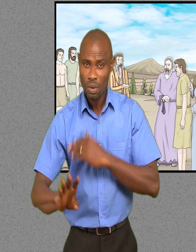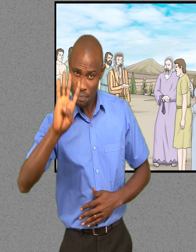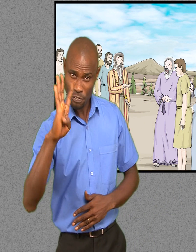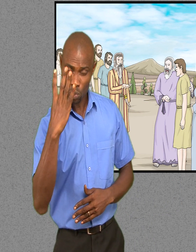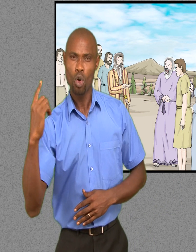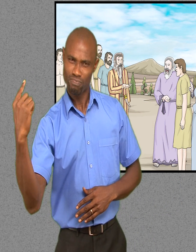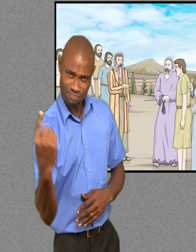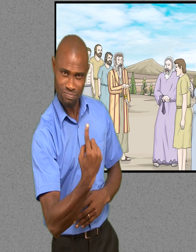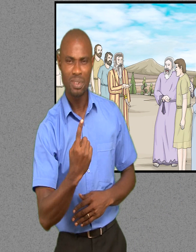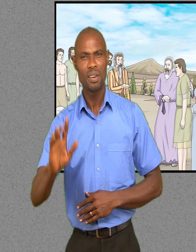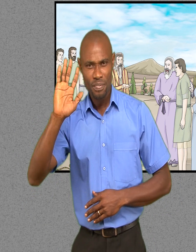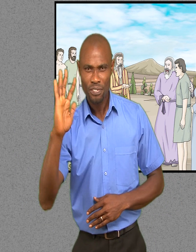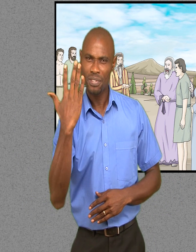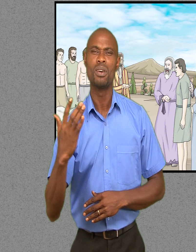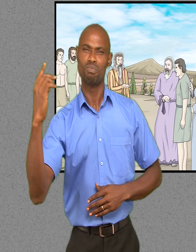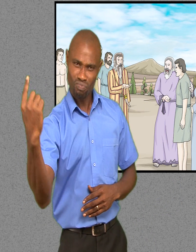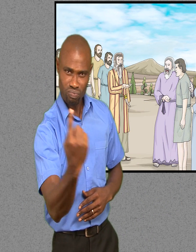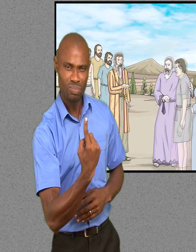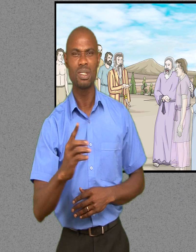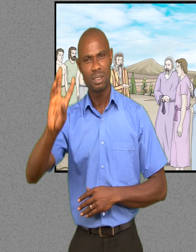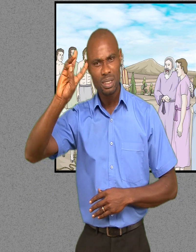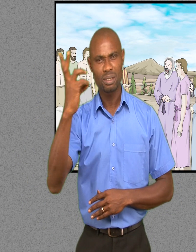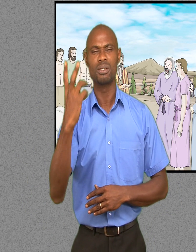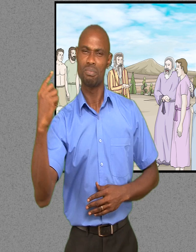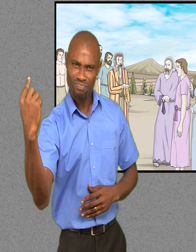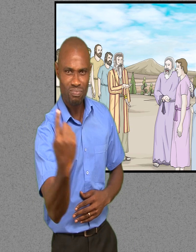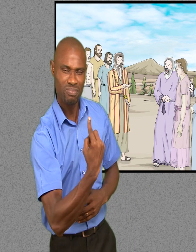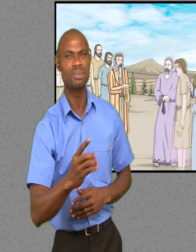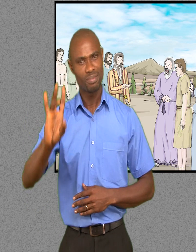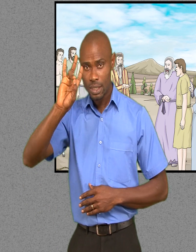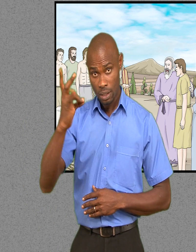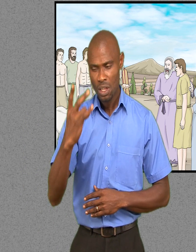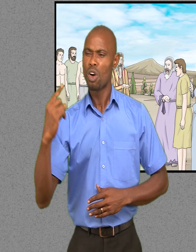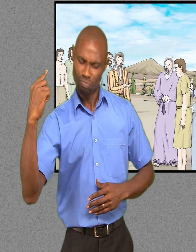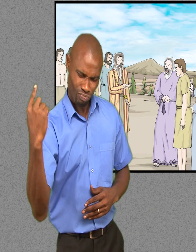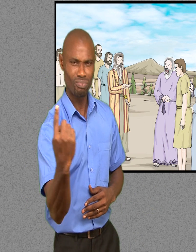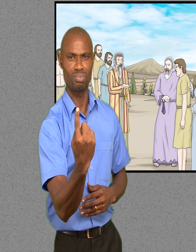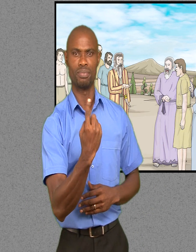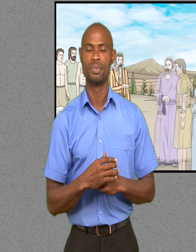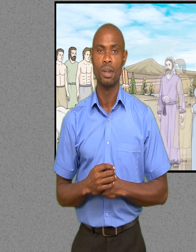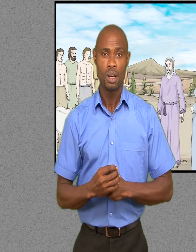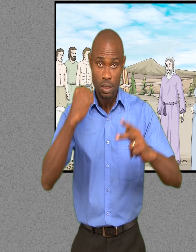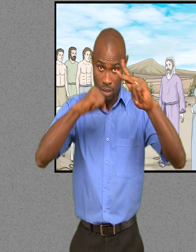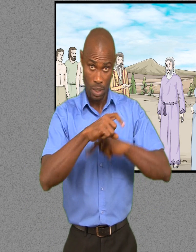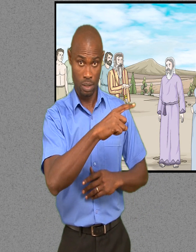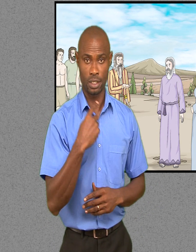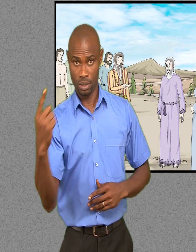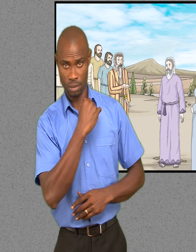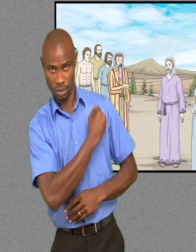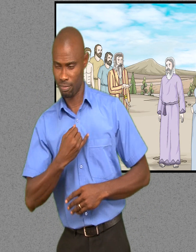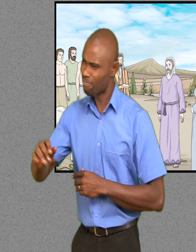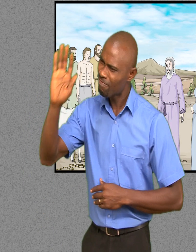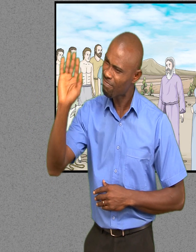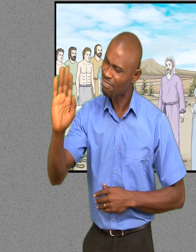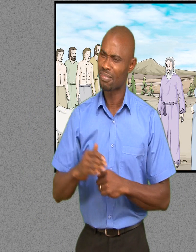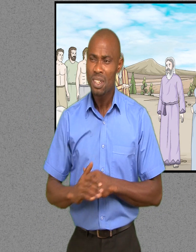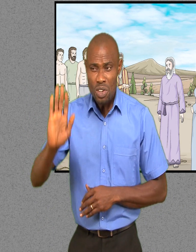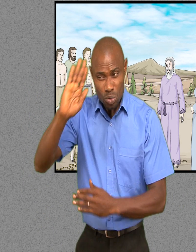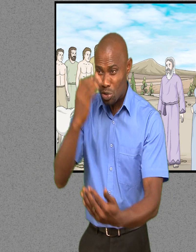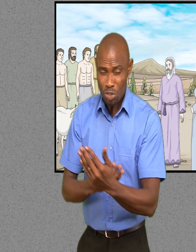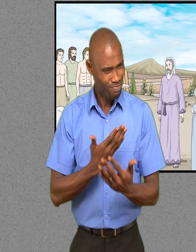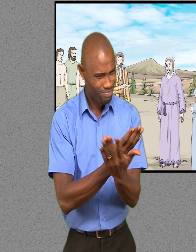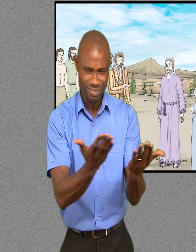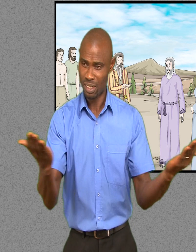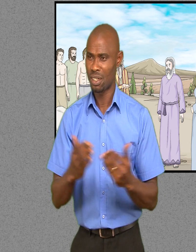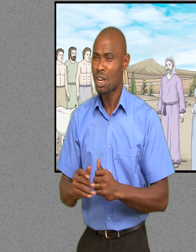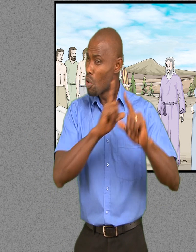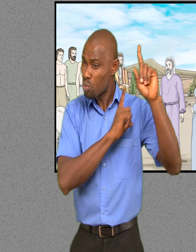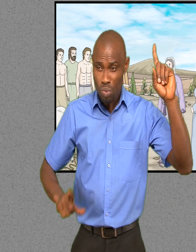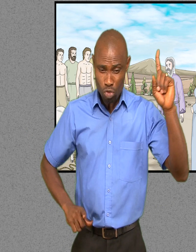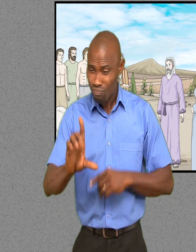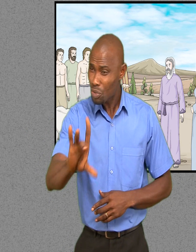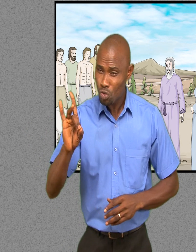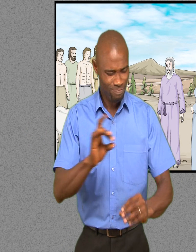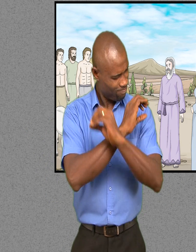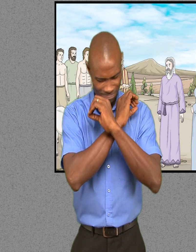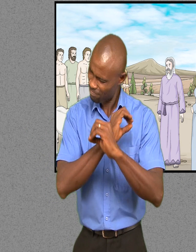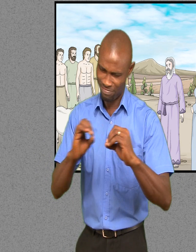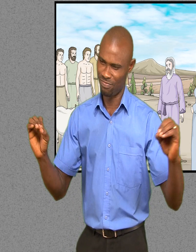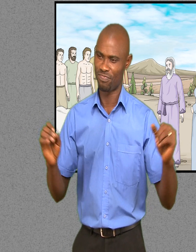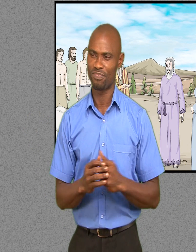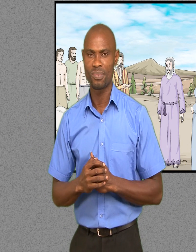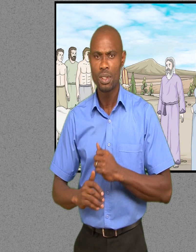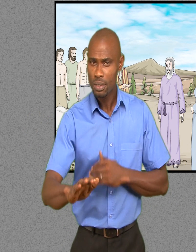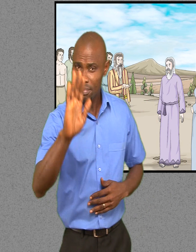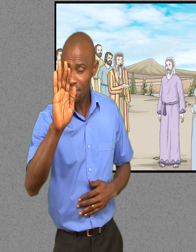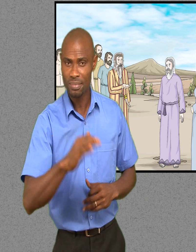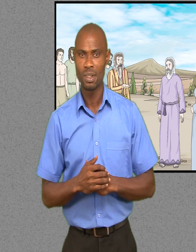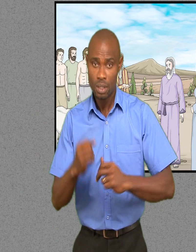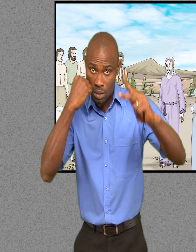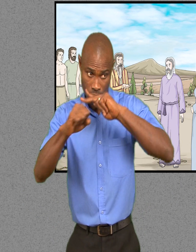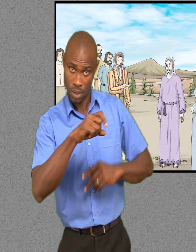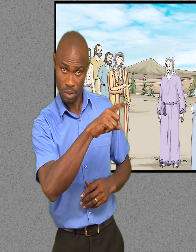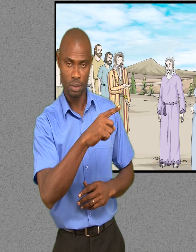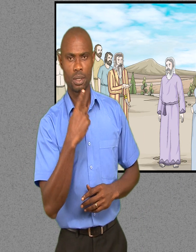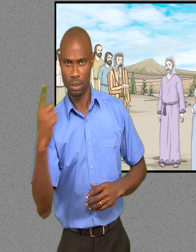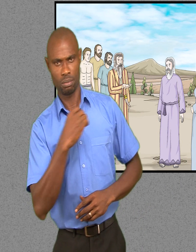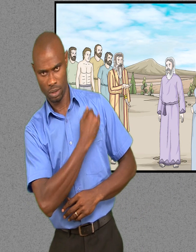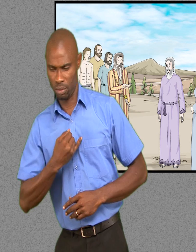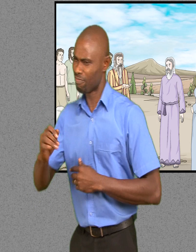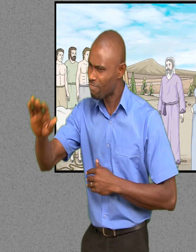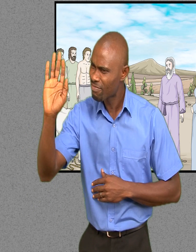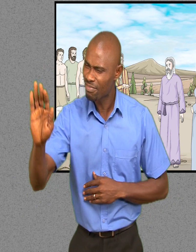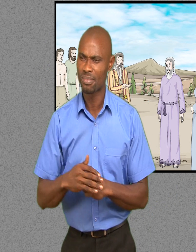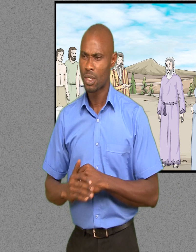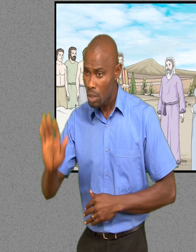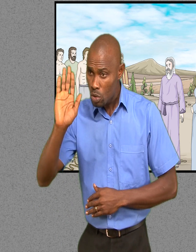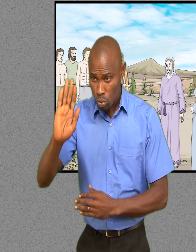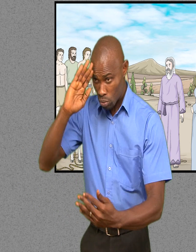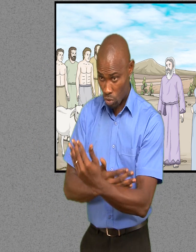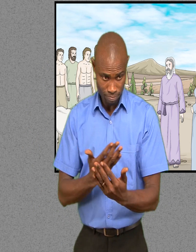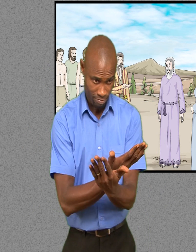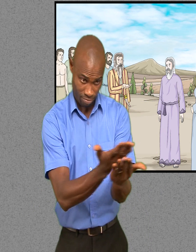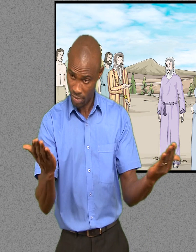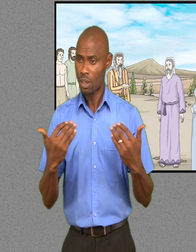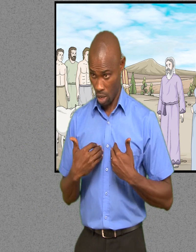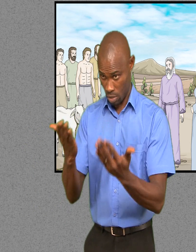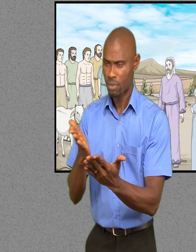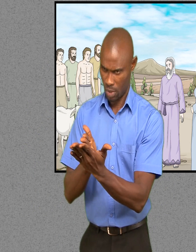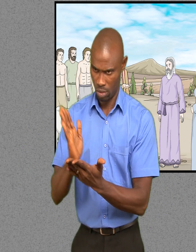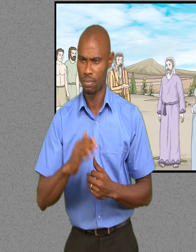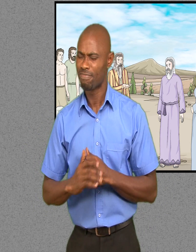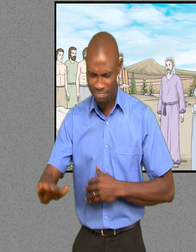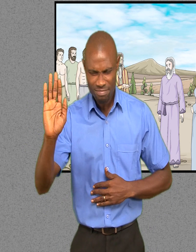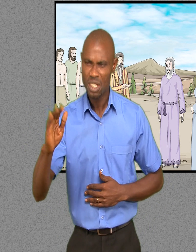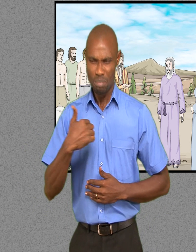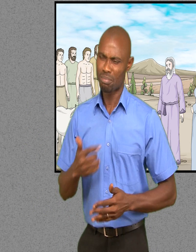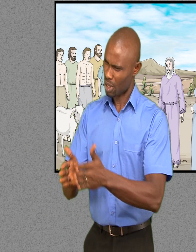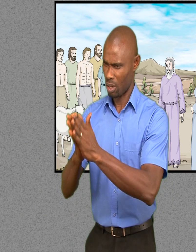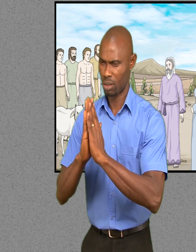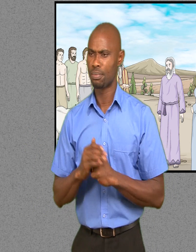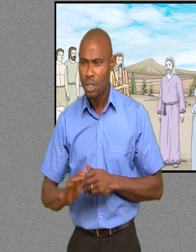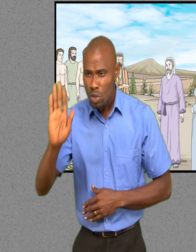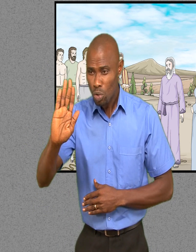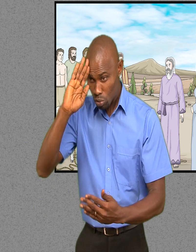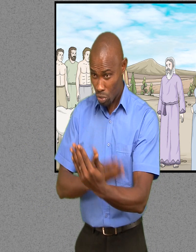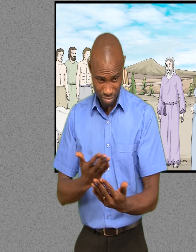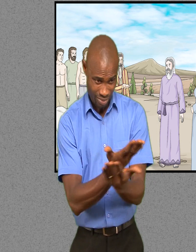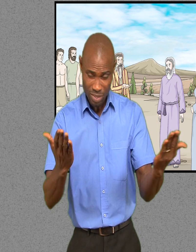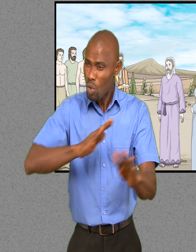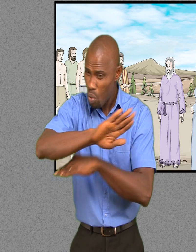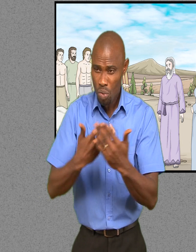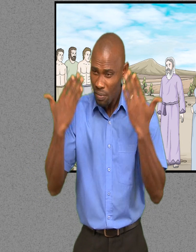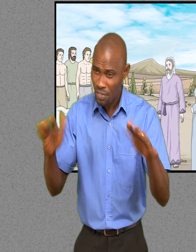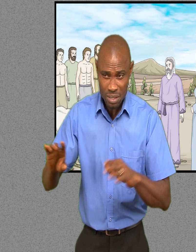Thus Jesse made seven of his sons pass before Samuel, but Samuel told him, “The LORD has not chosen any of these.”